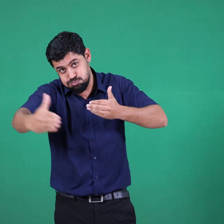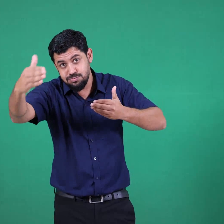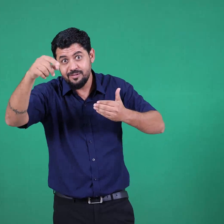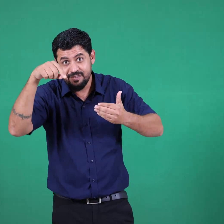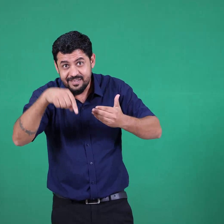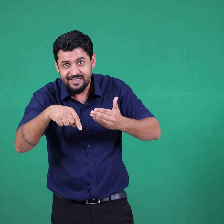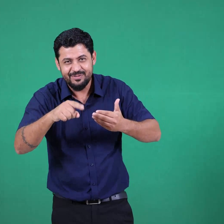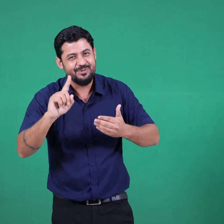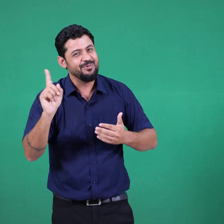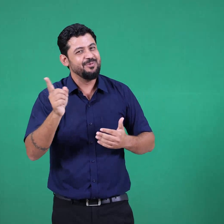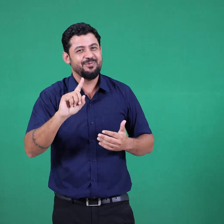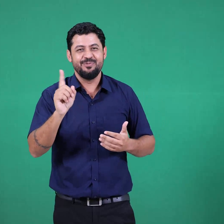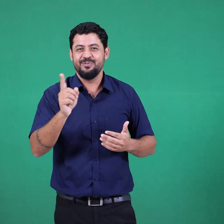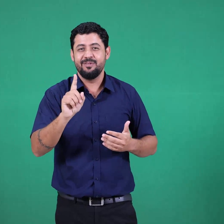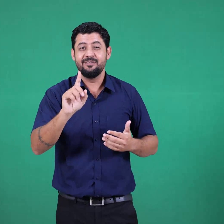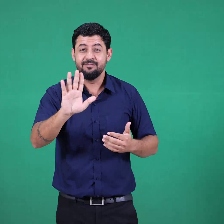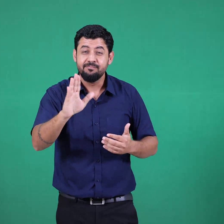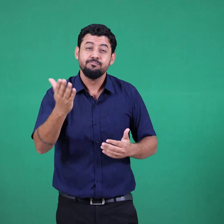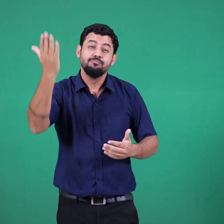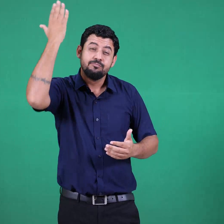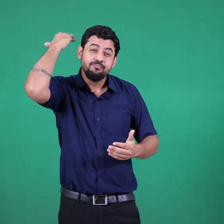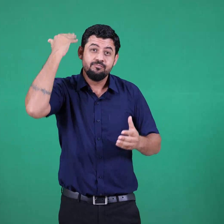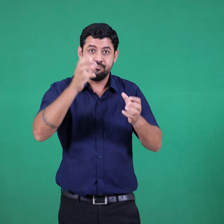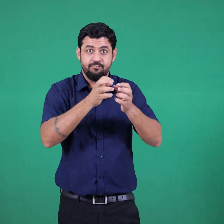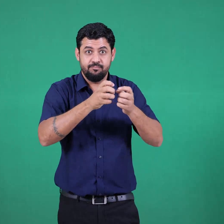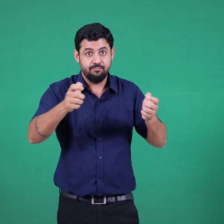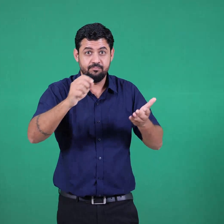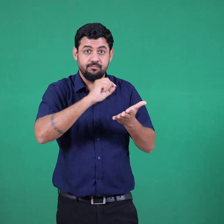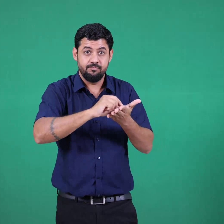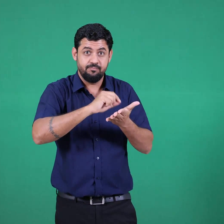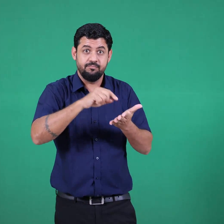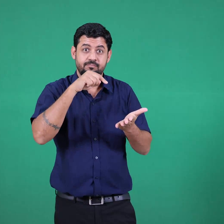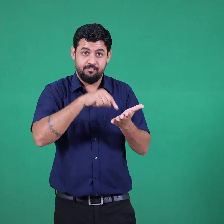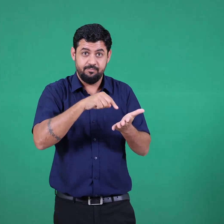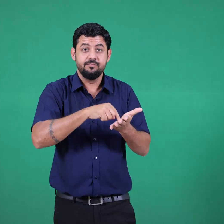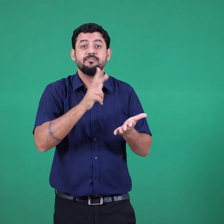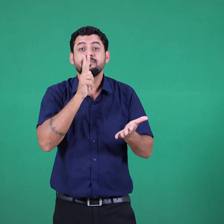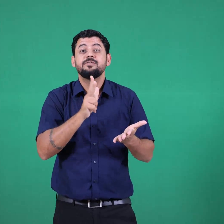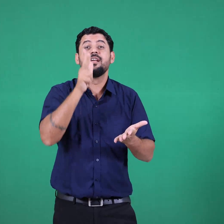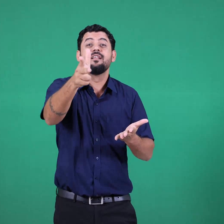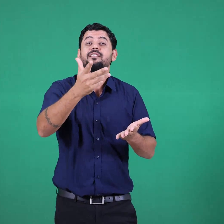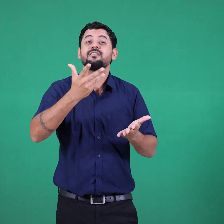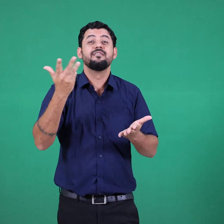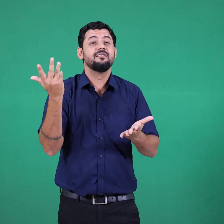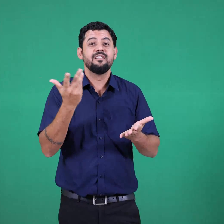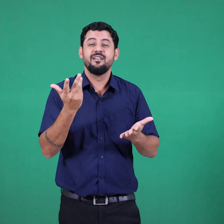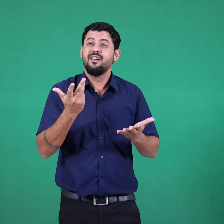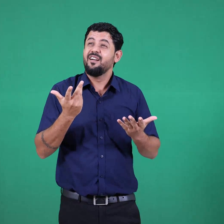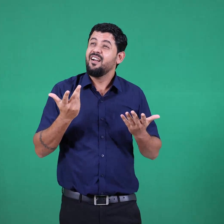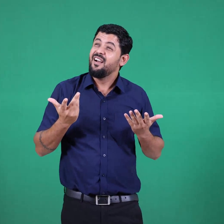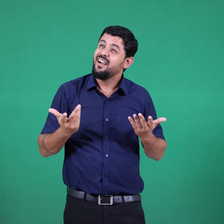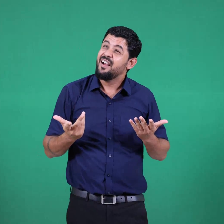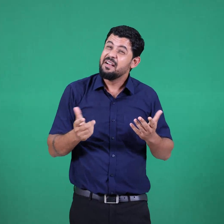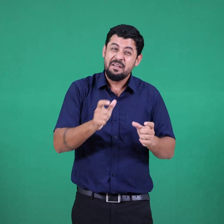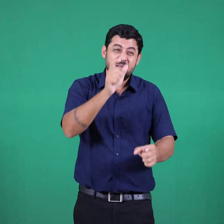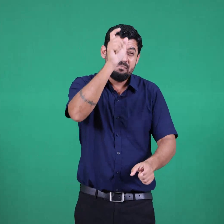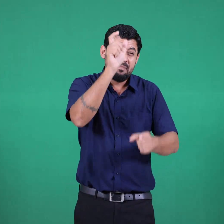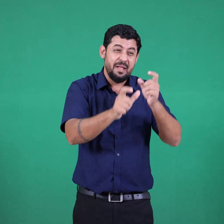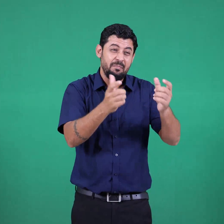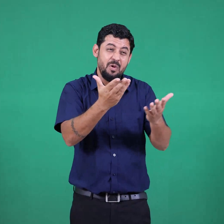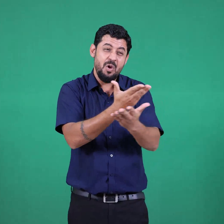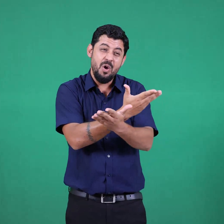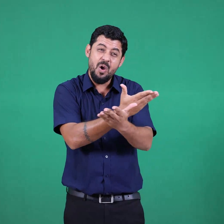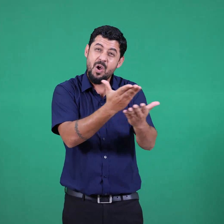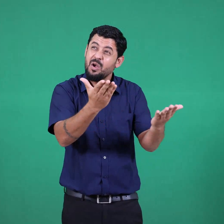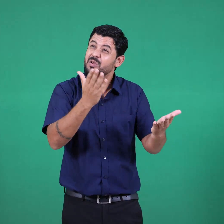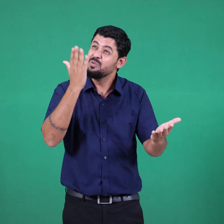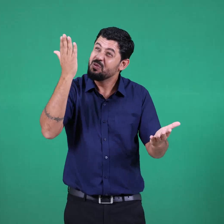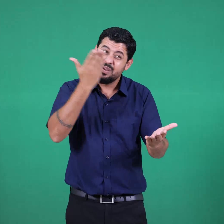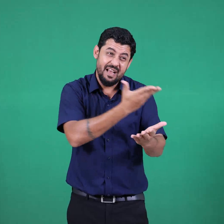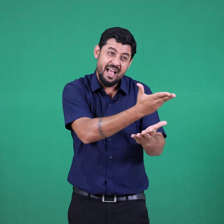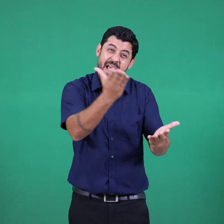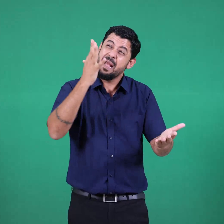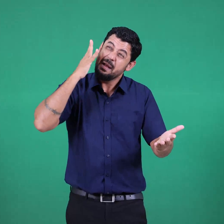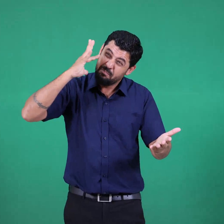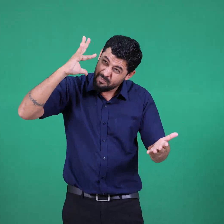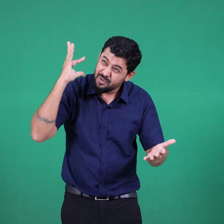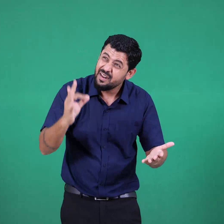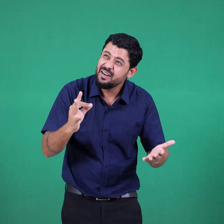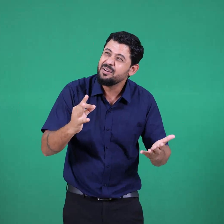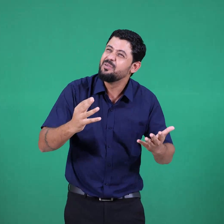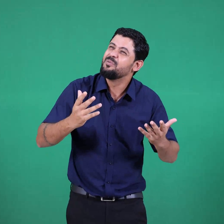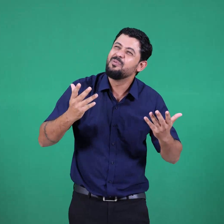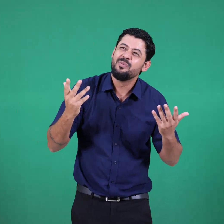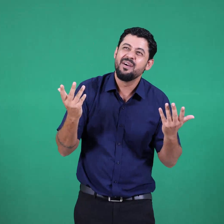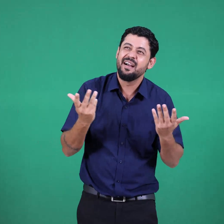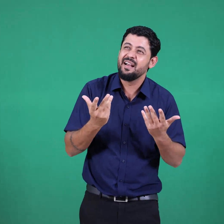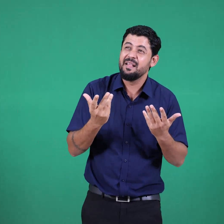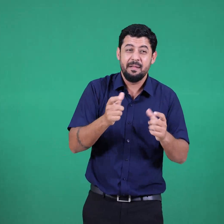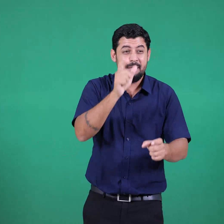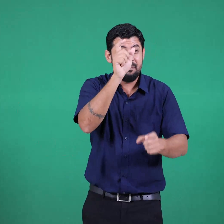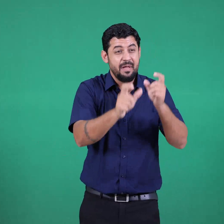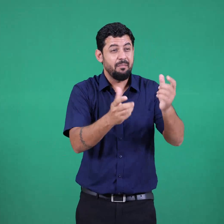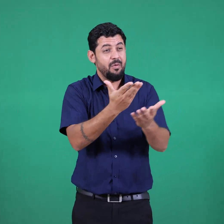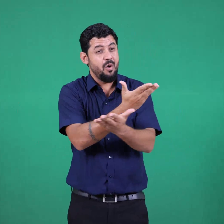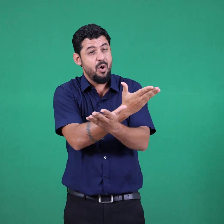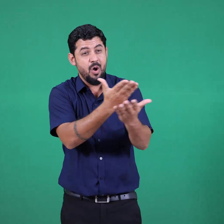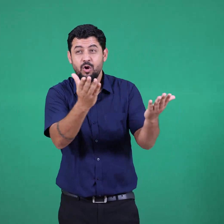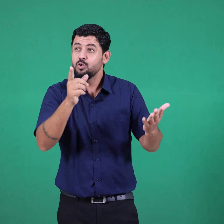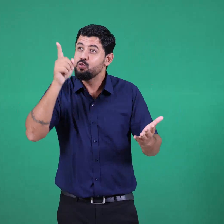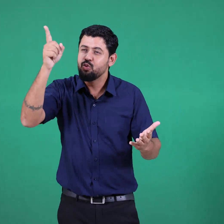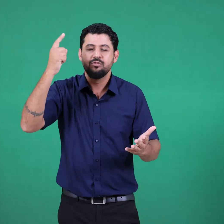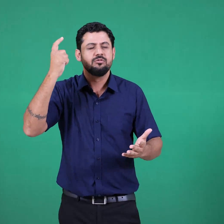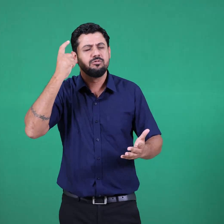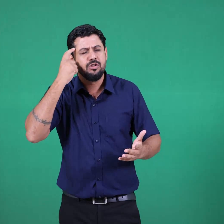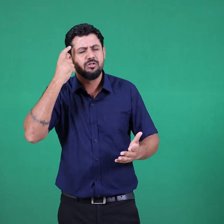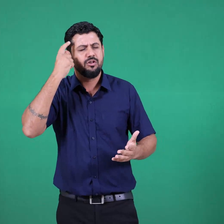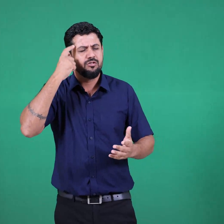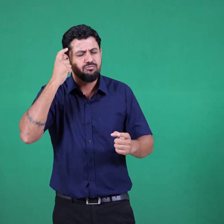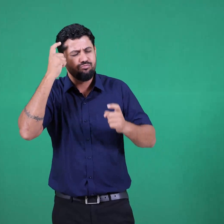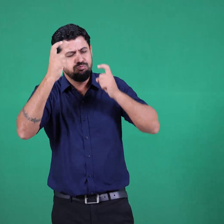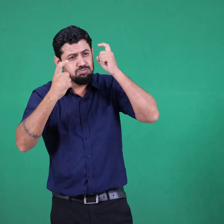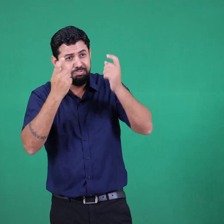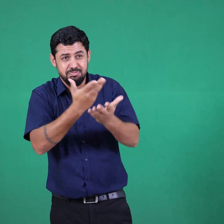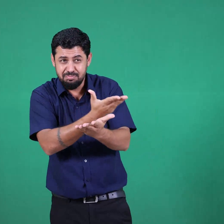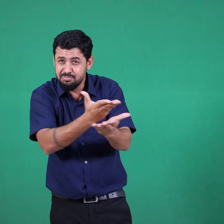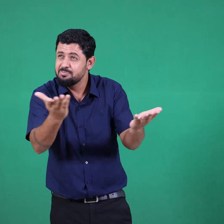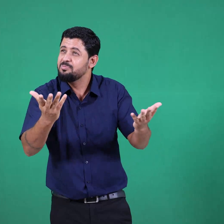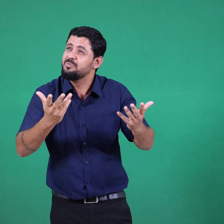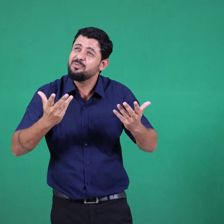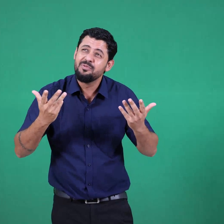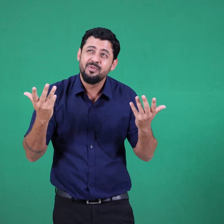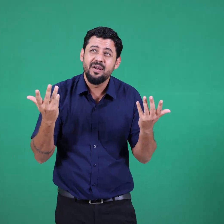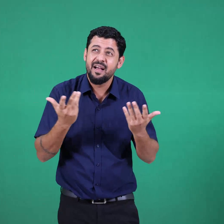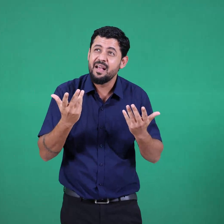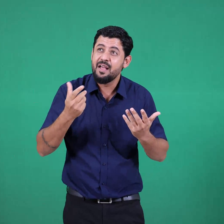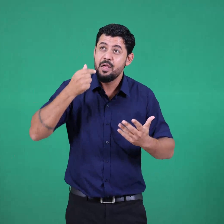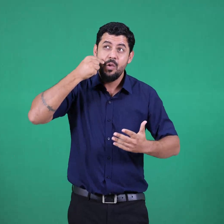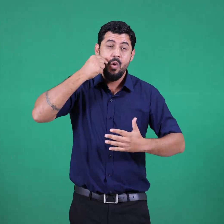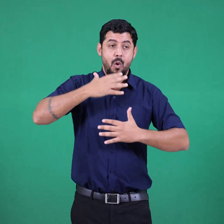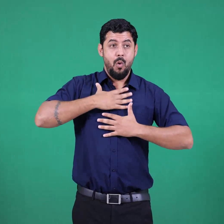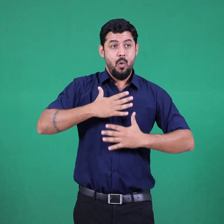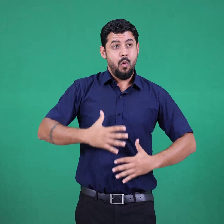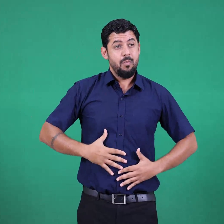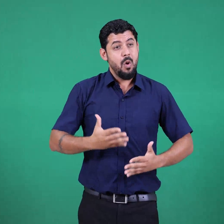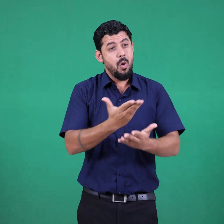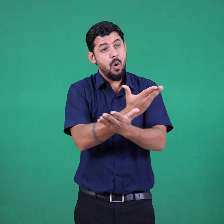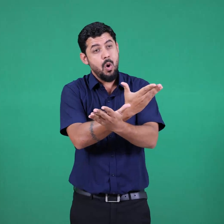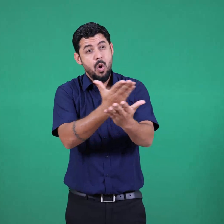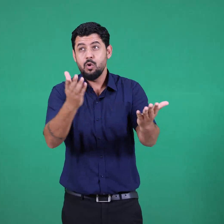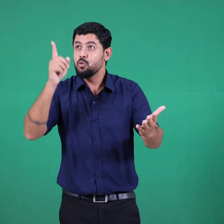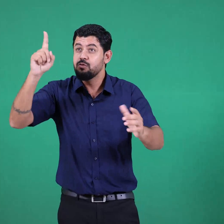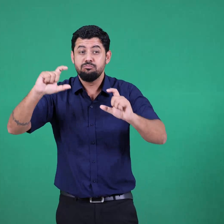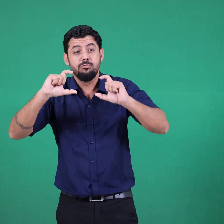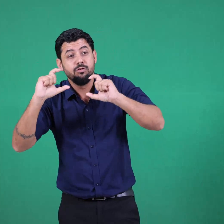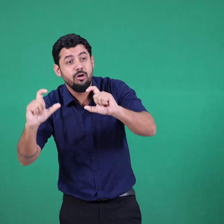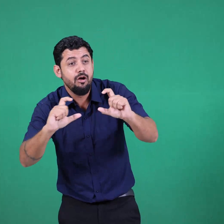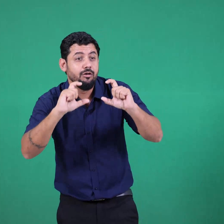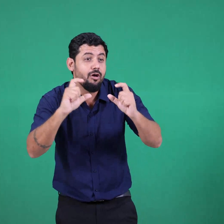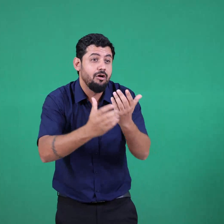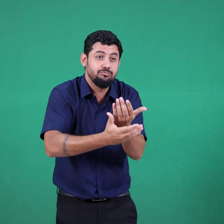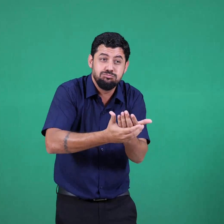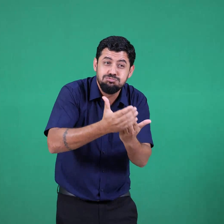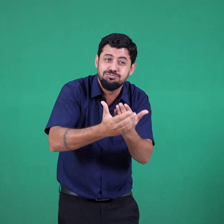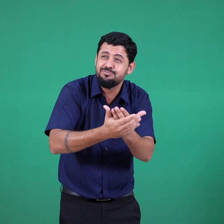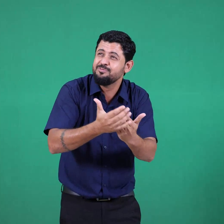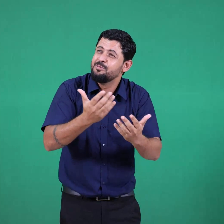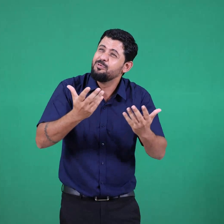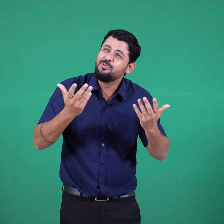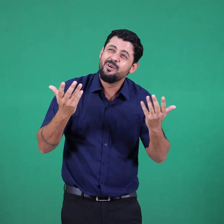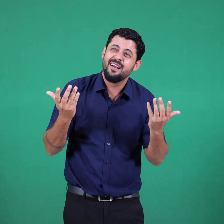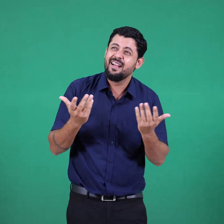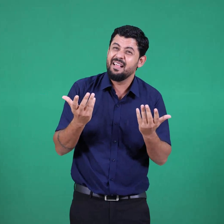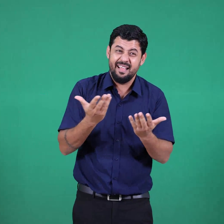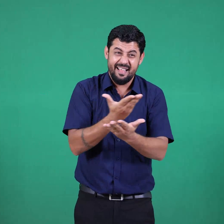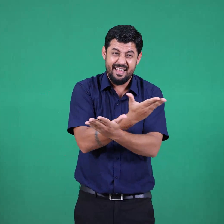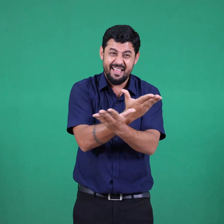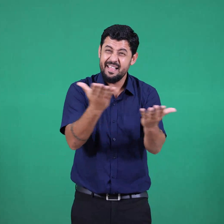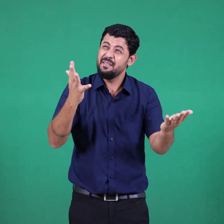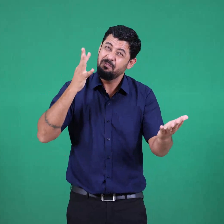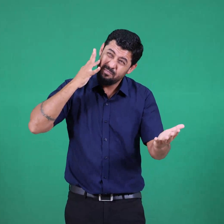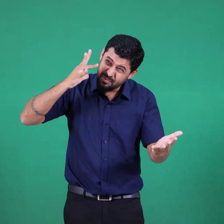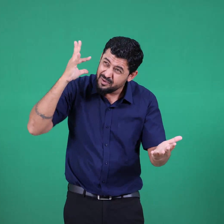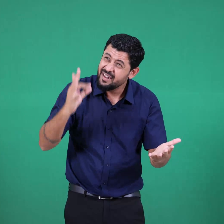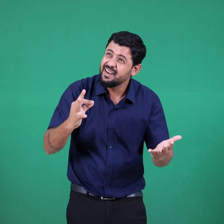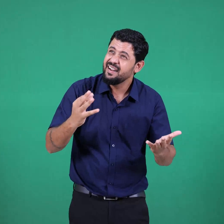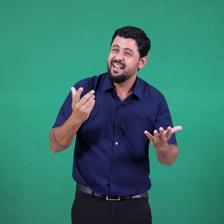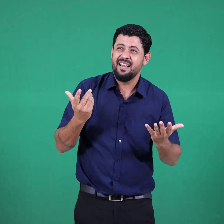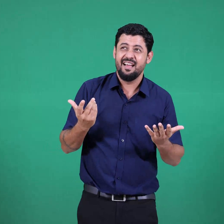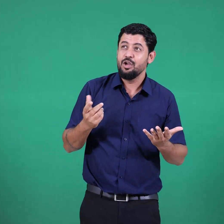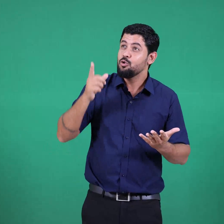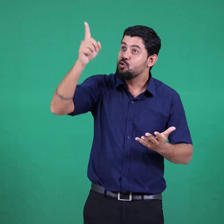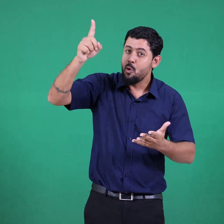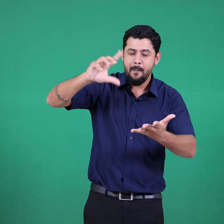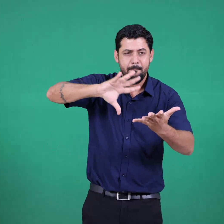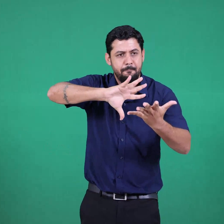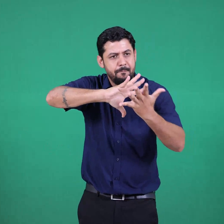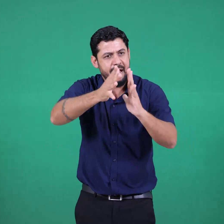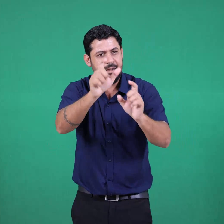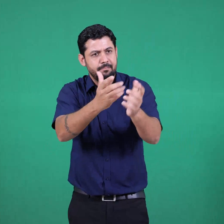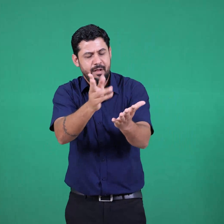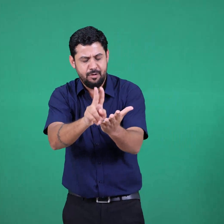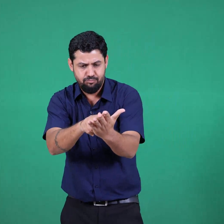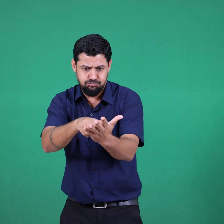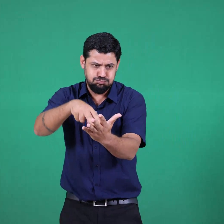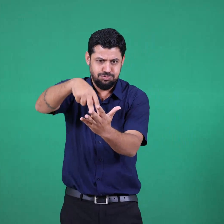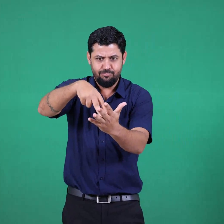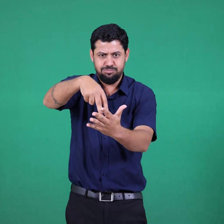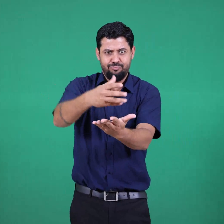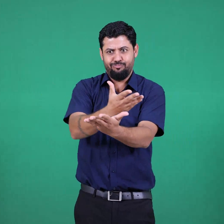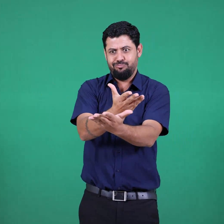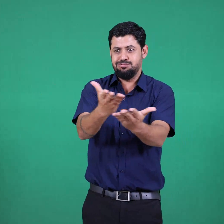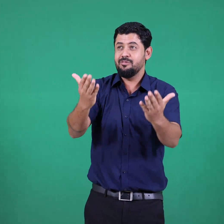But somewhere it is testified in these words: "What is man that You are mindful of him, or the son of man that You care for him?